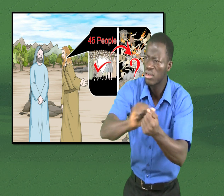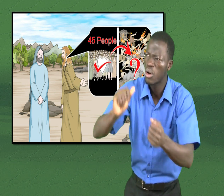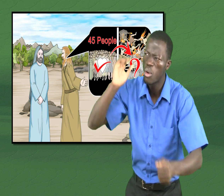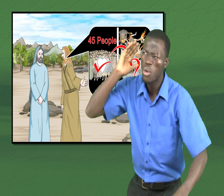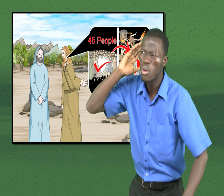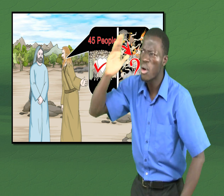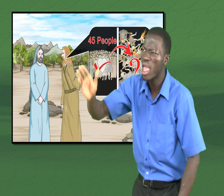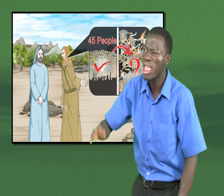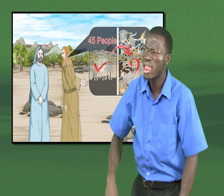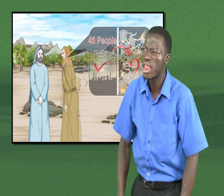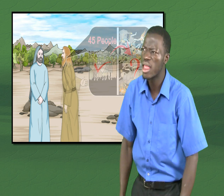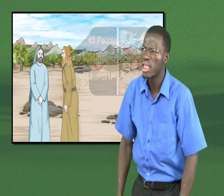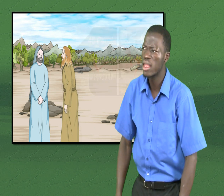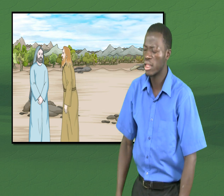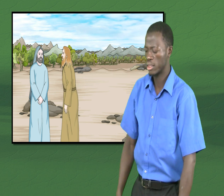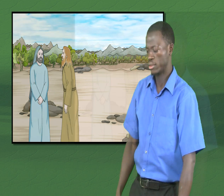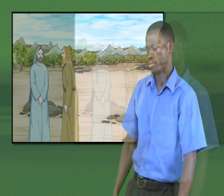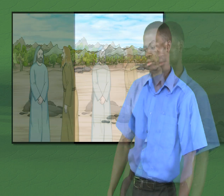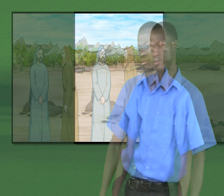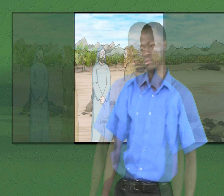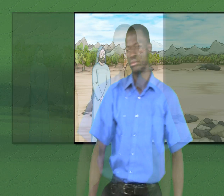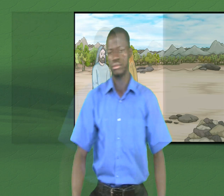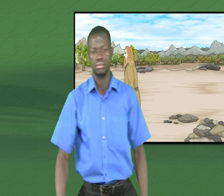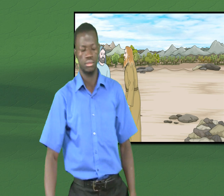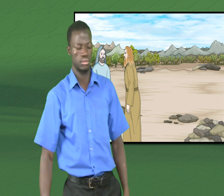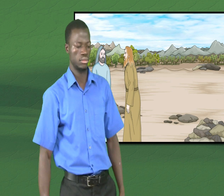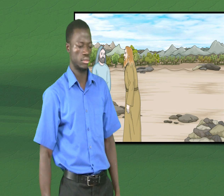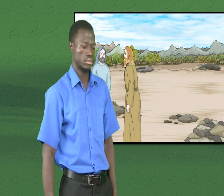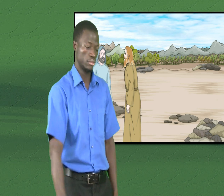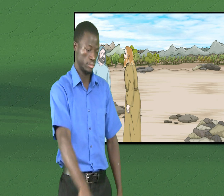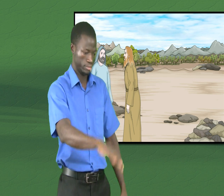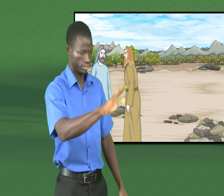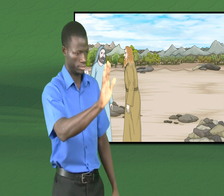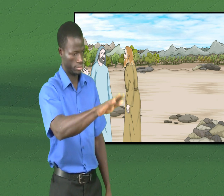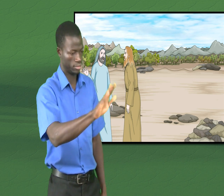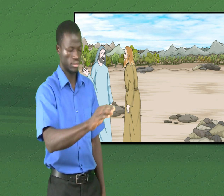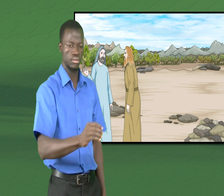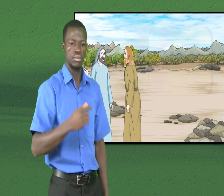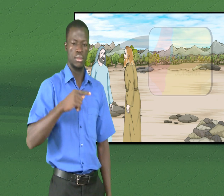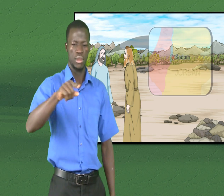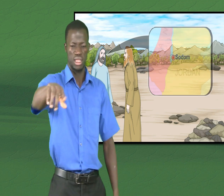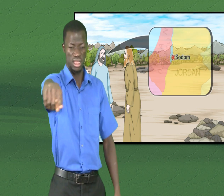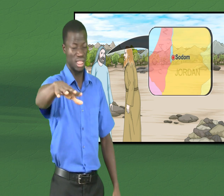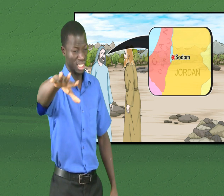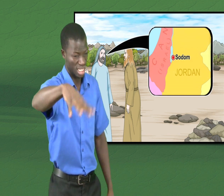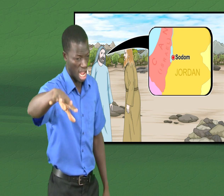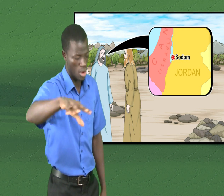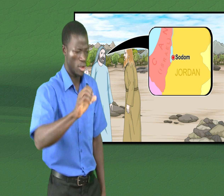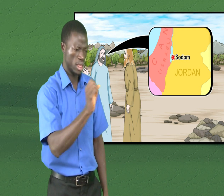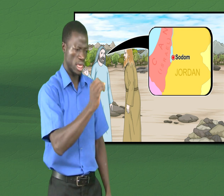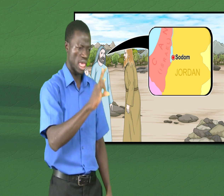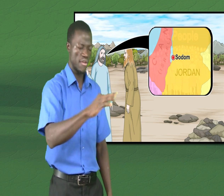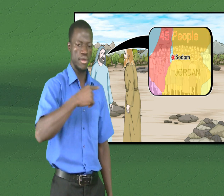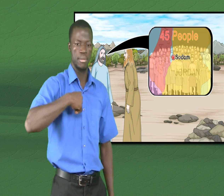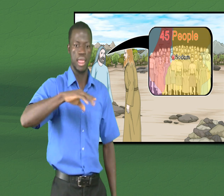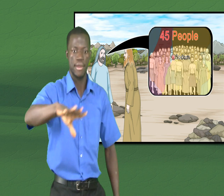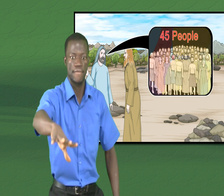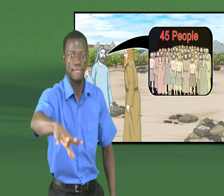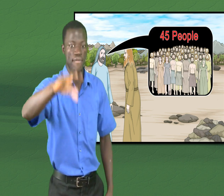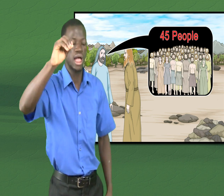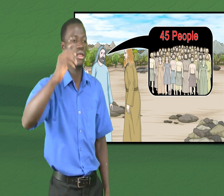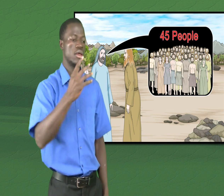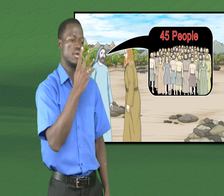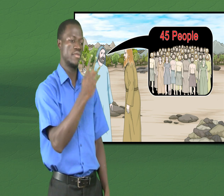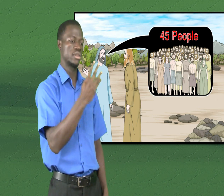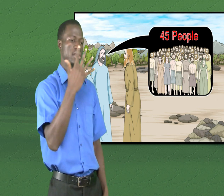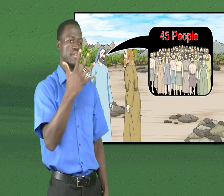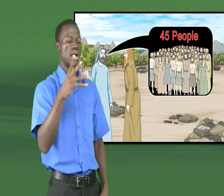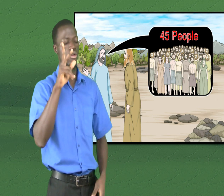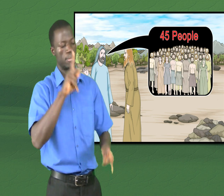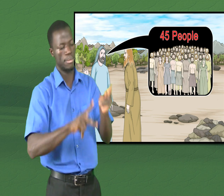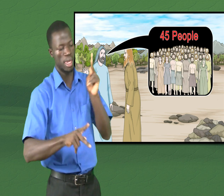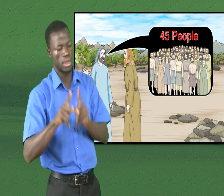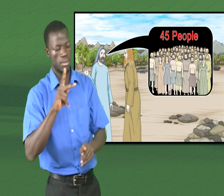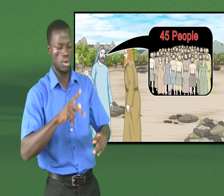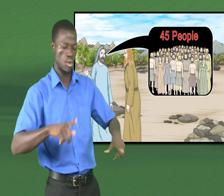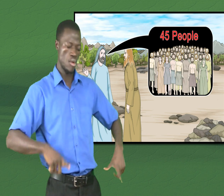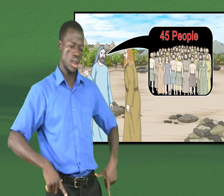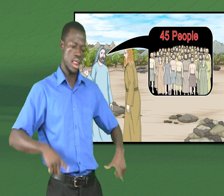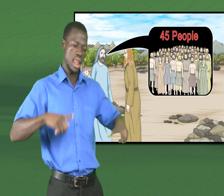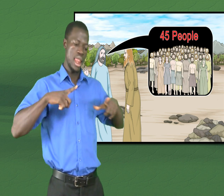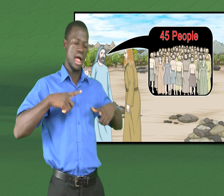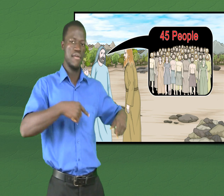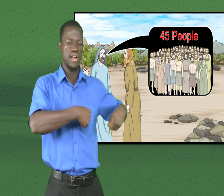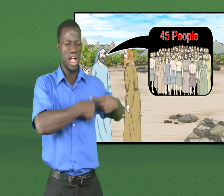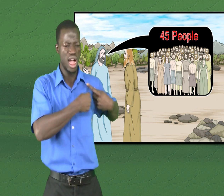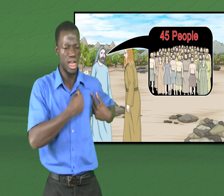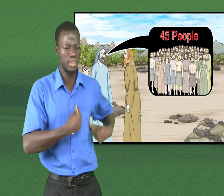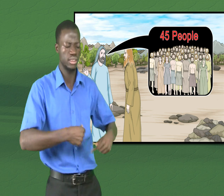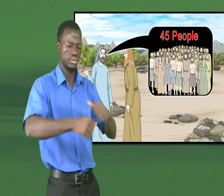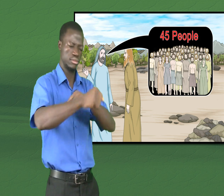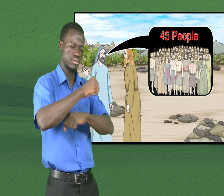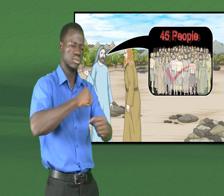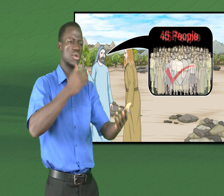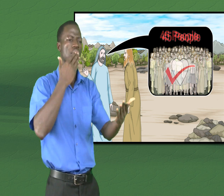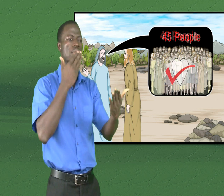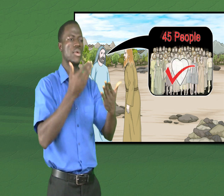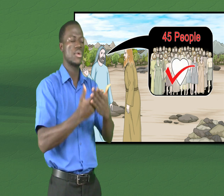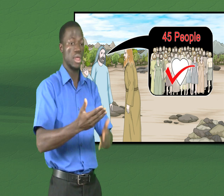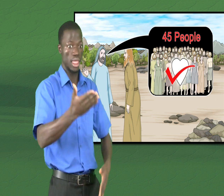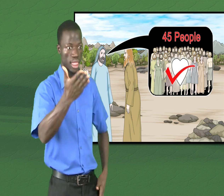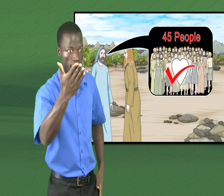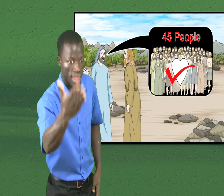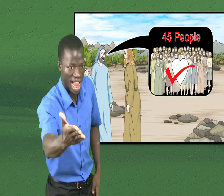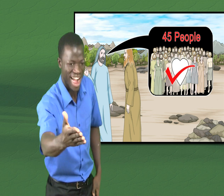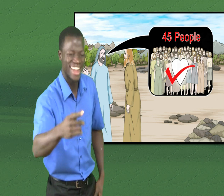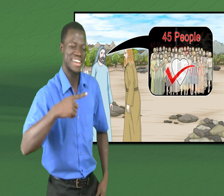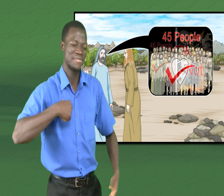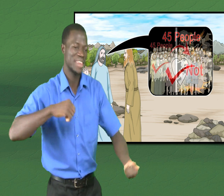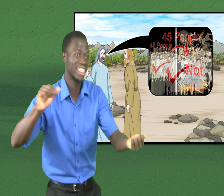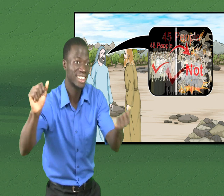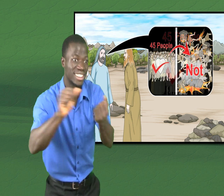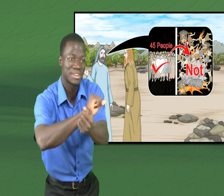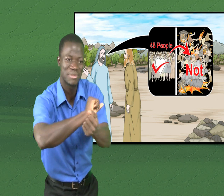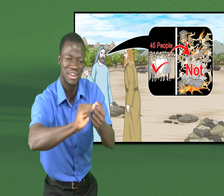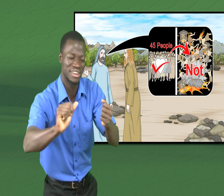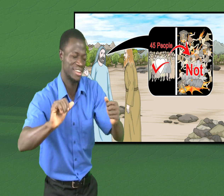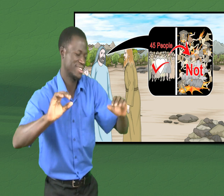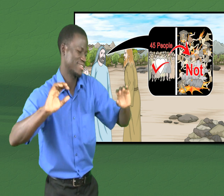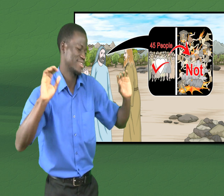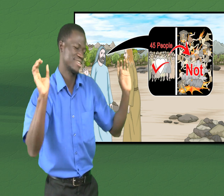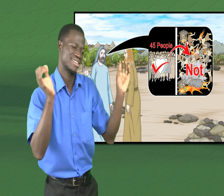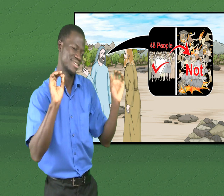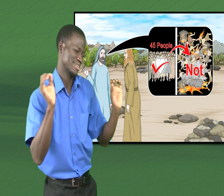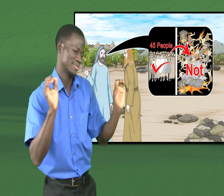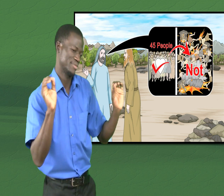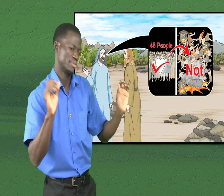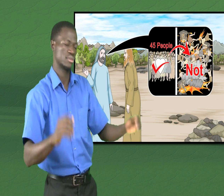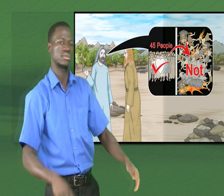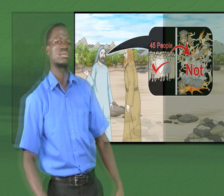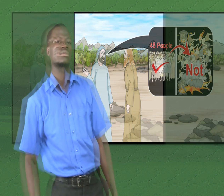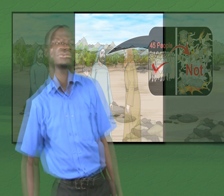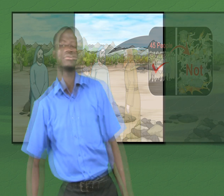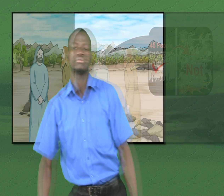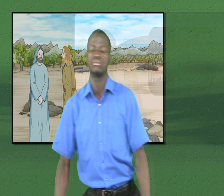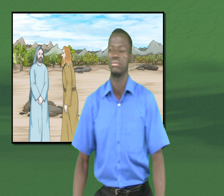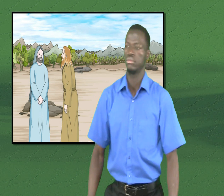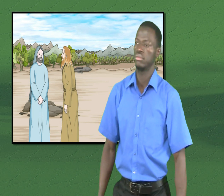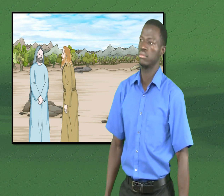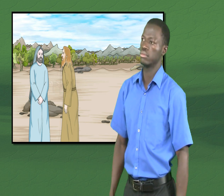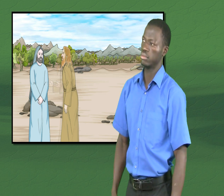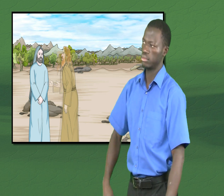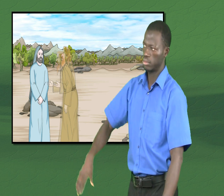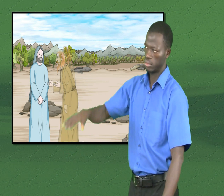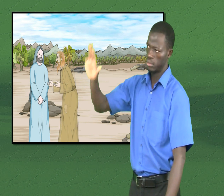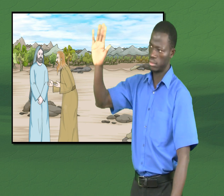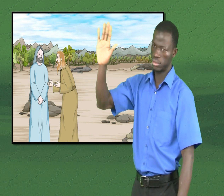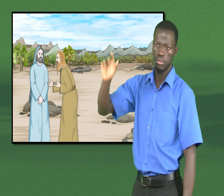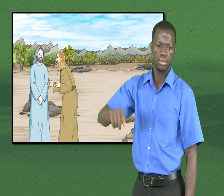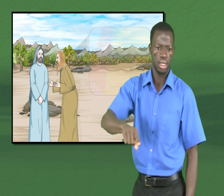He replied, “If I find forty-five there, I will not destroy it.”